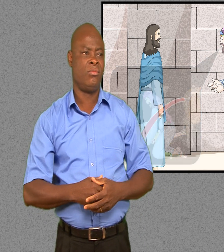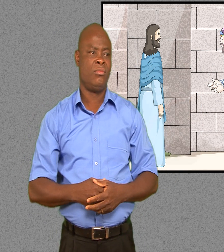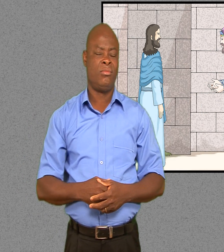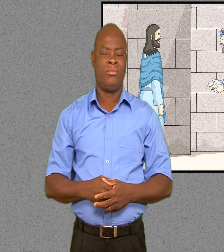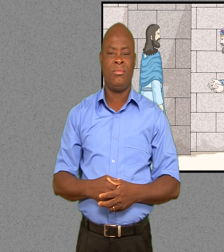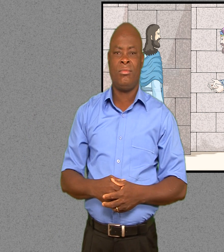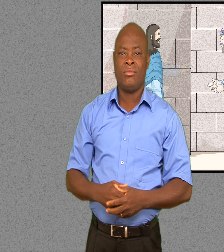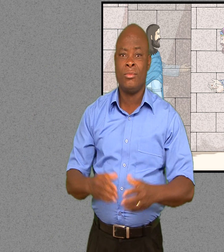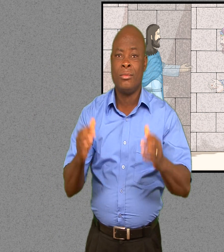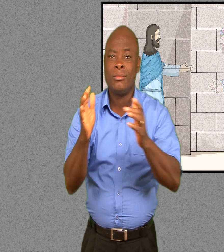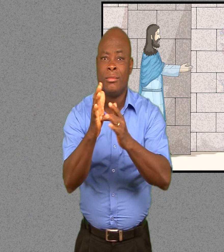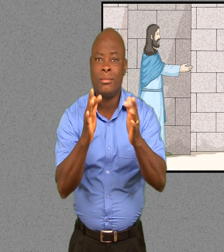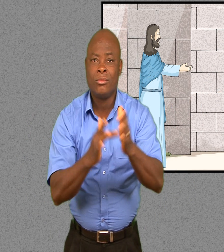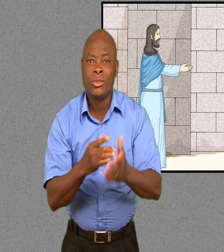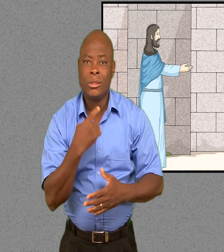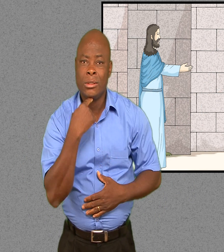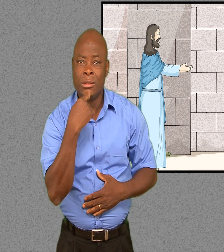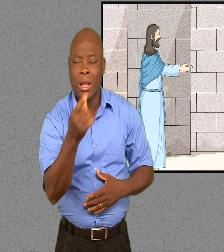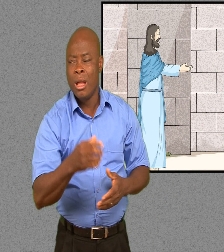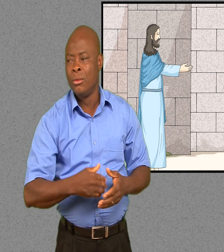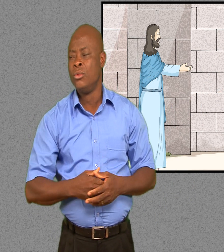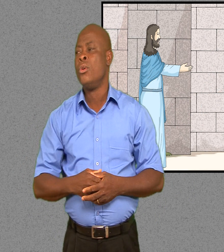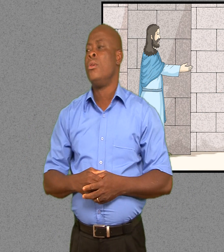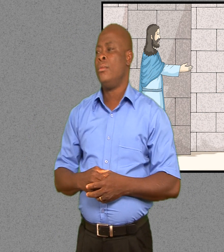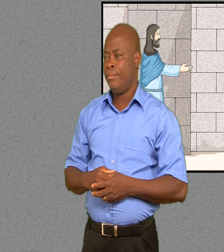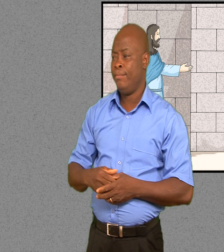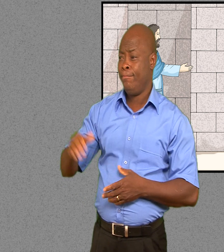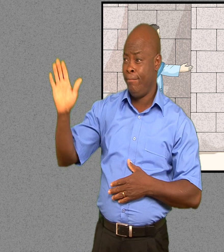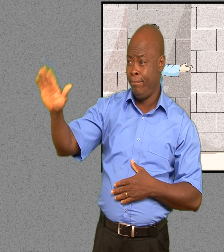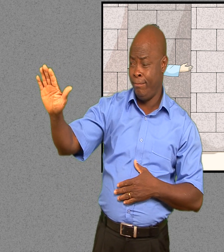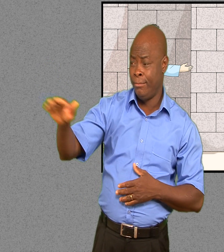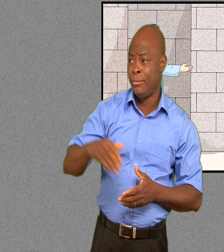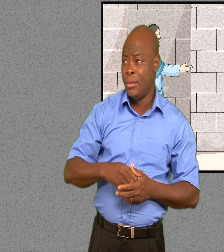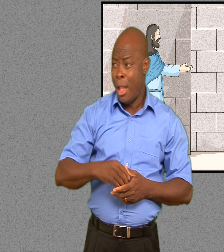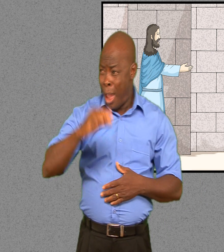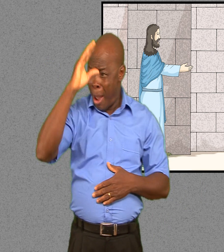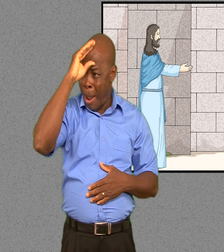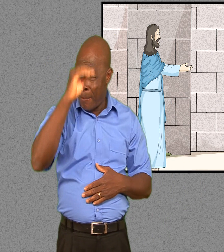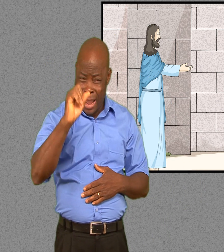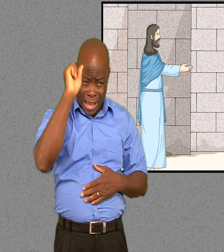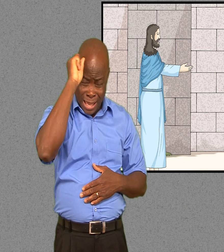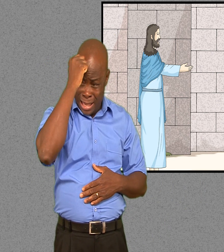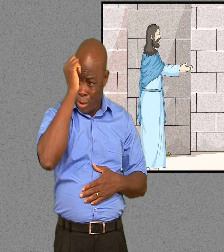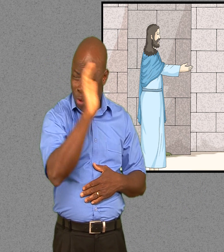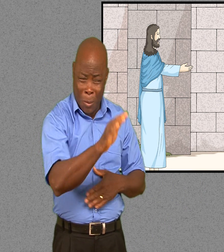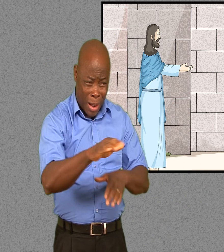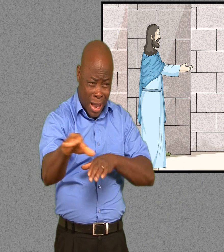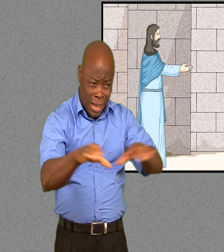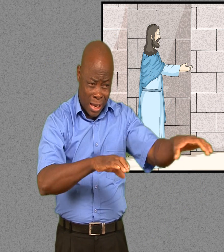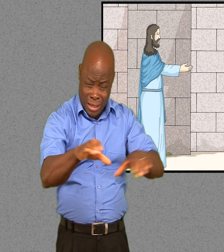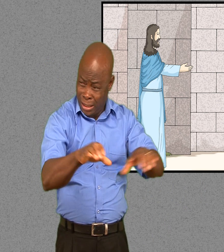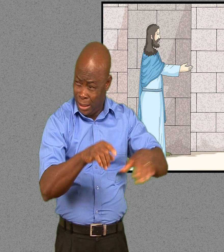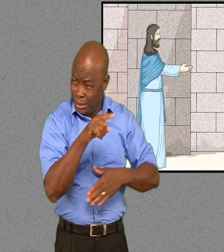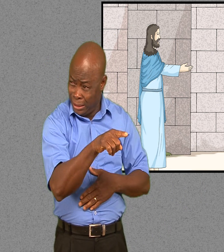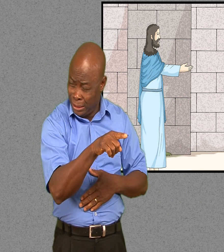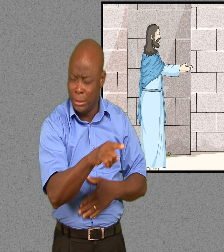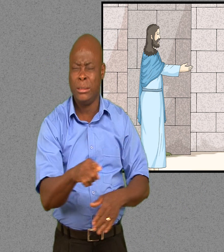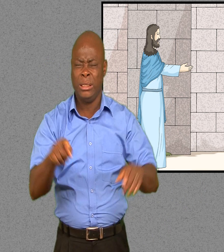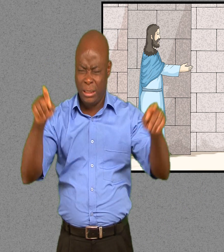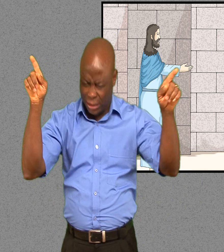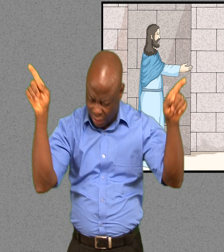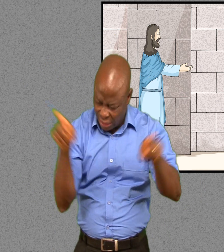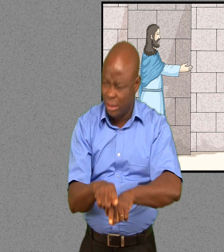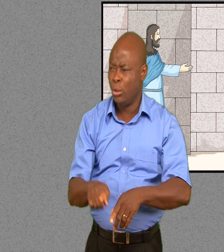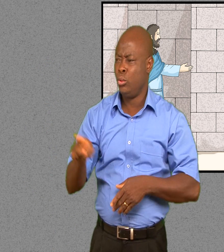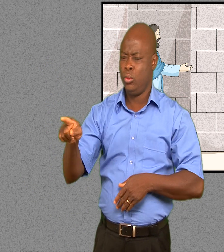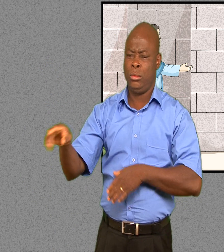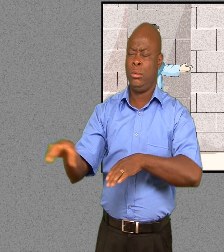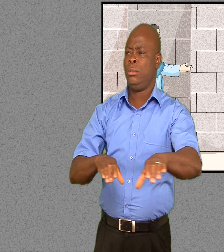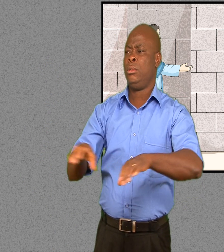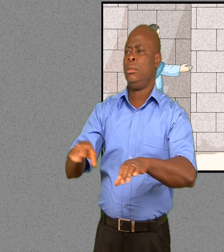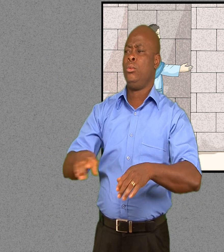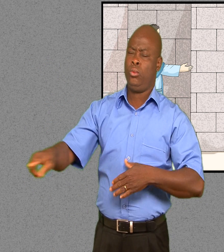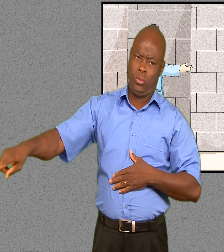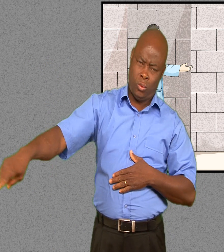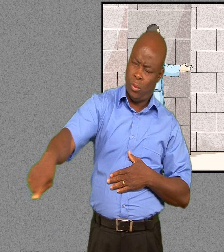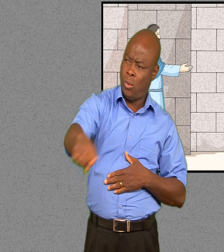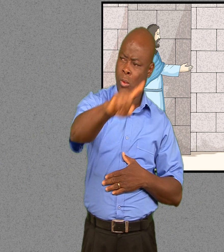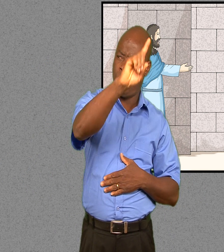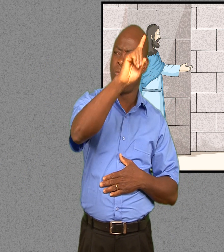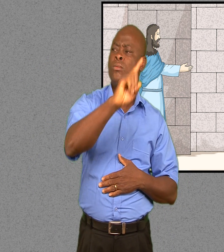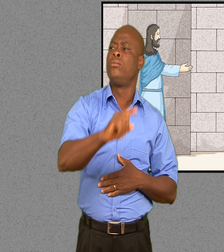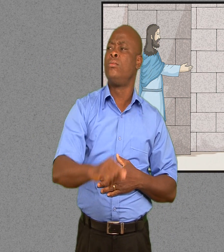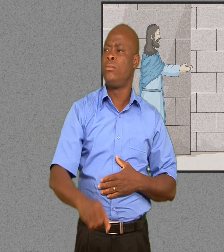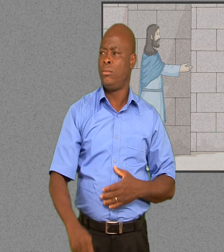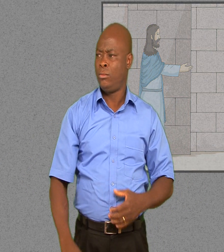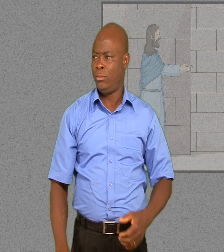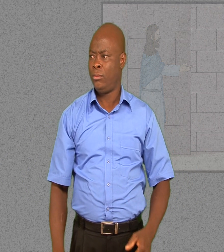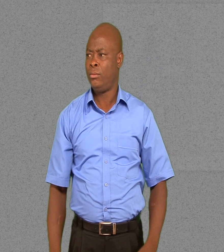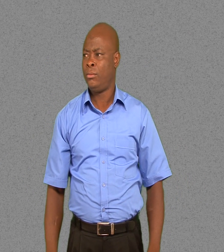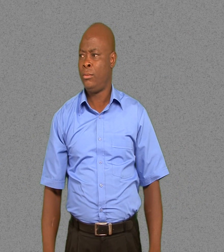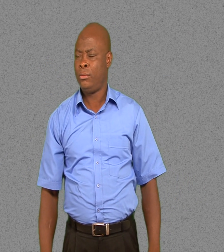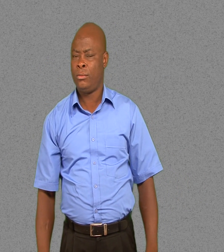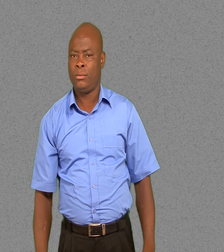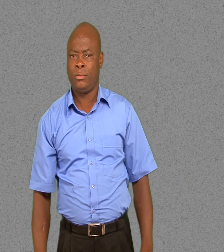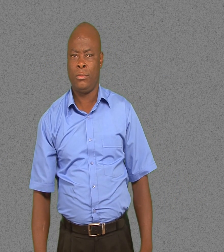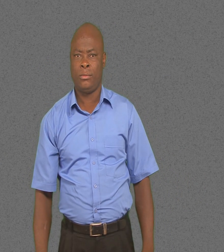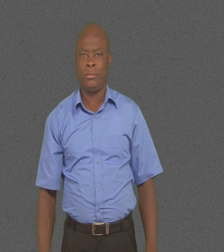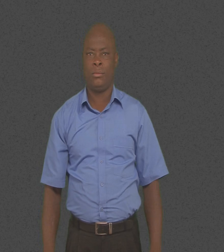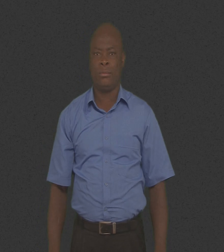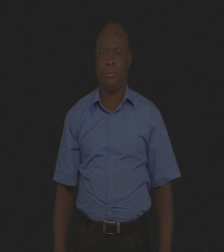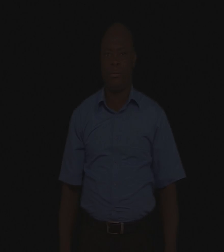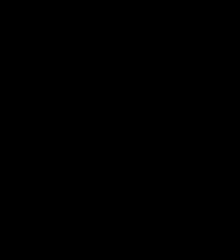Then Jesus told him, “Go and do likewise.”